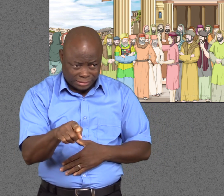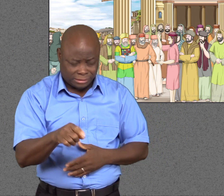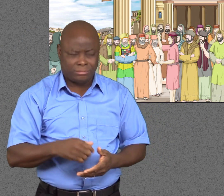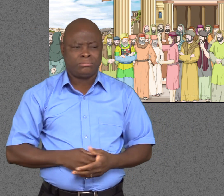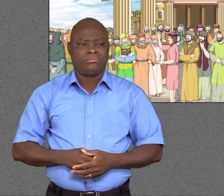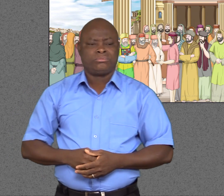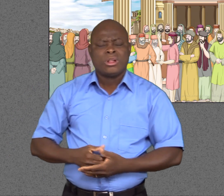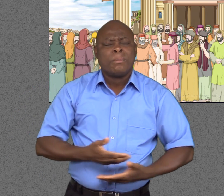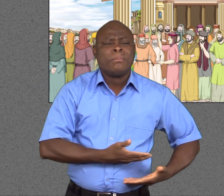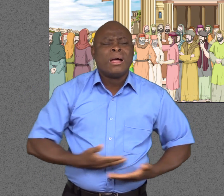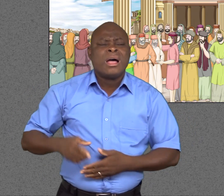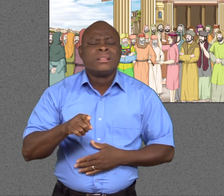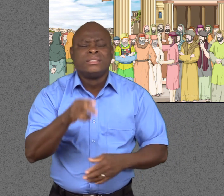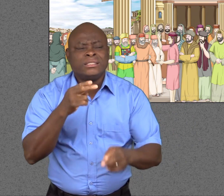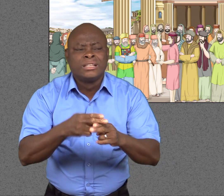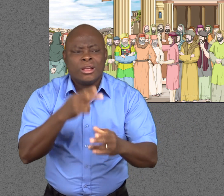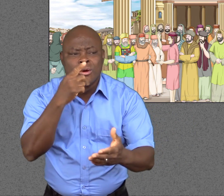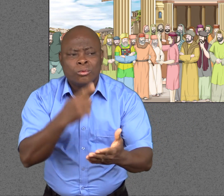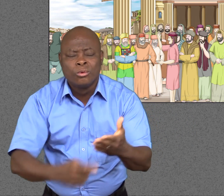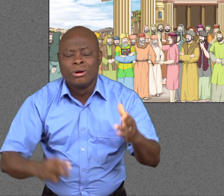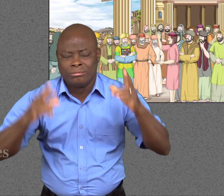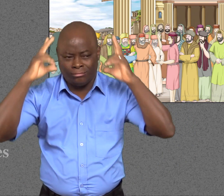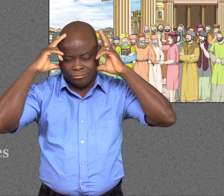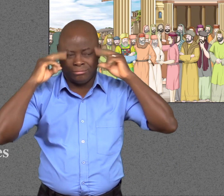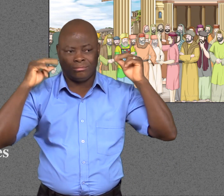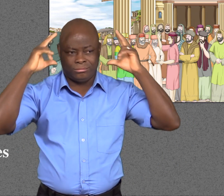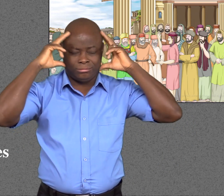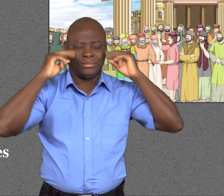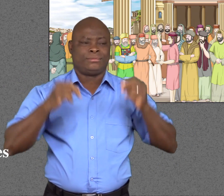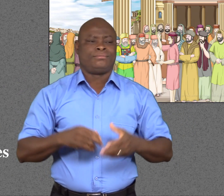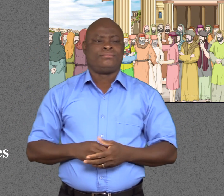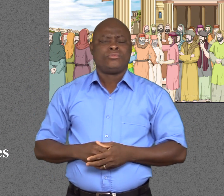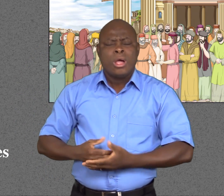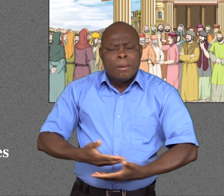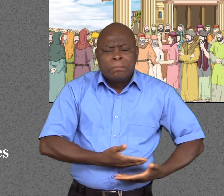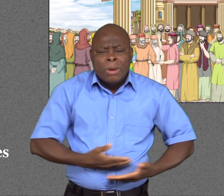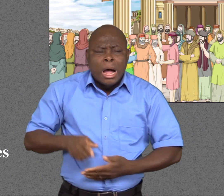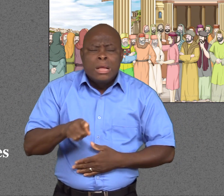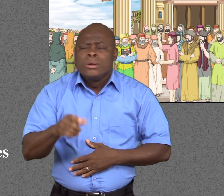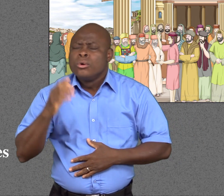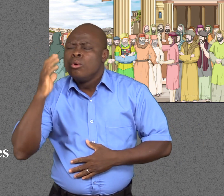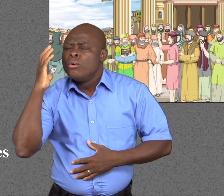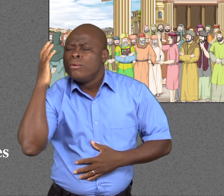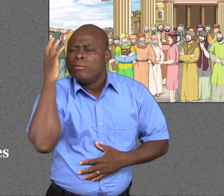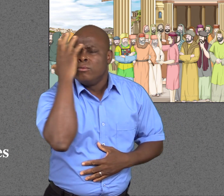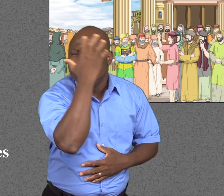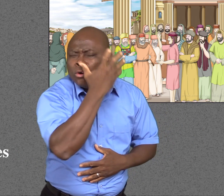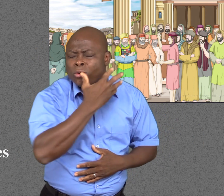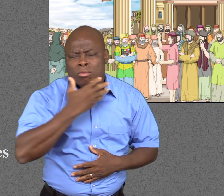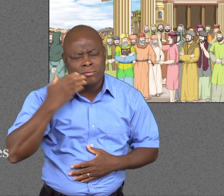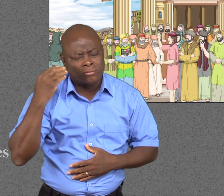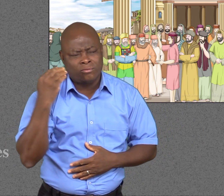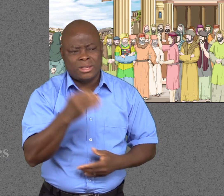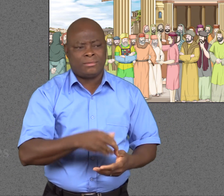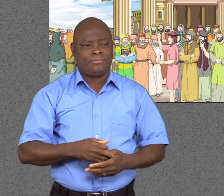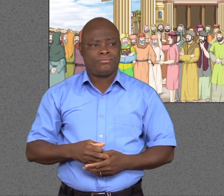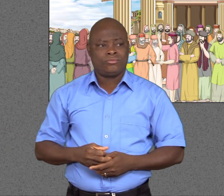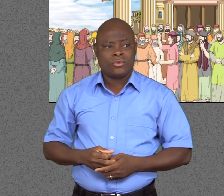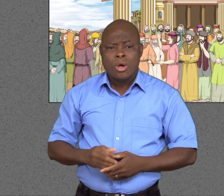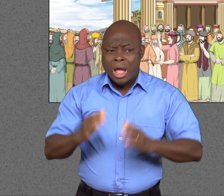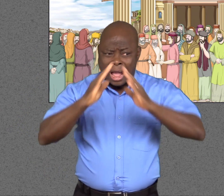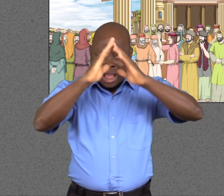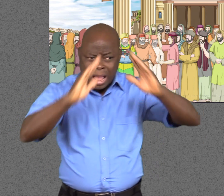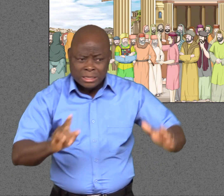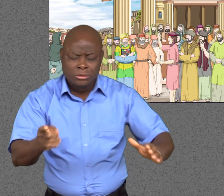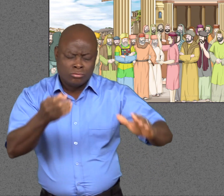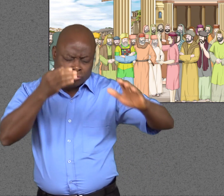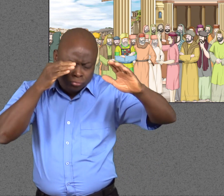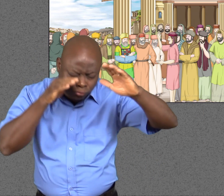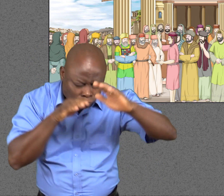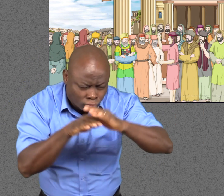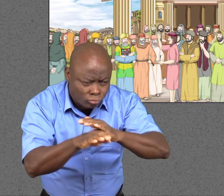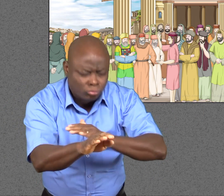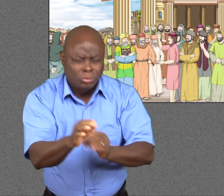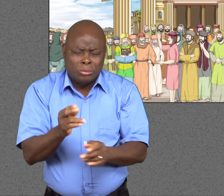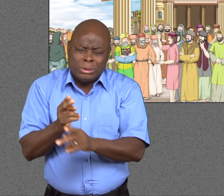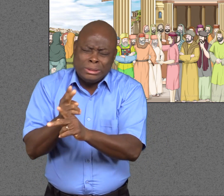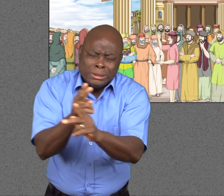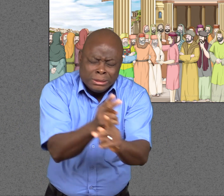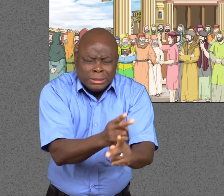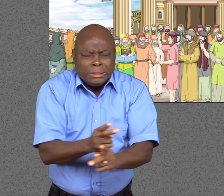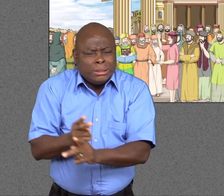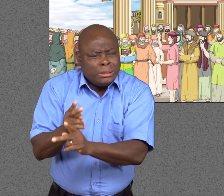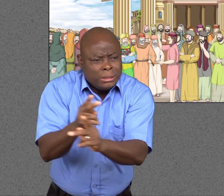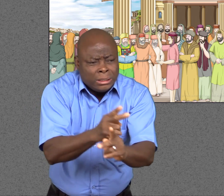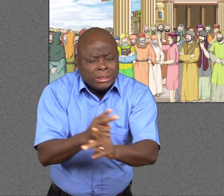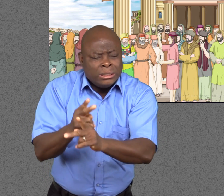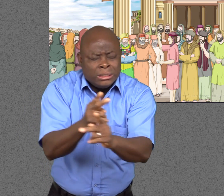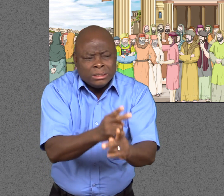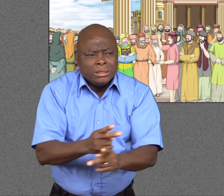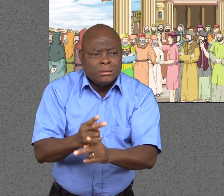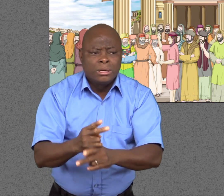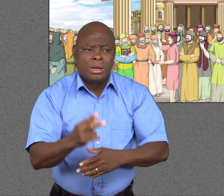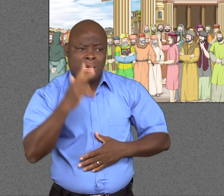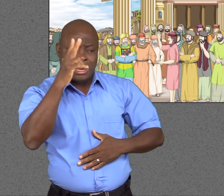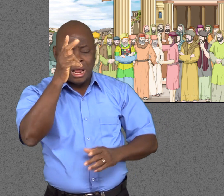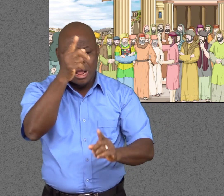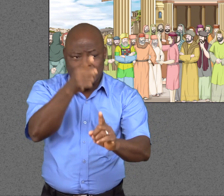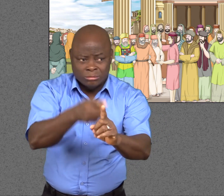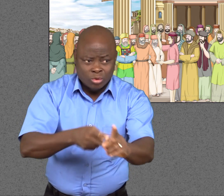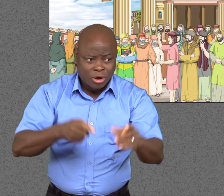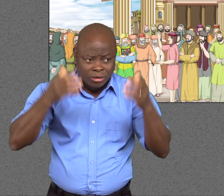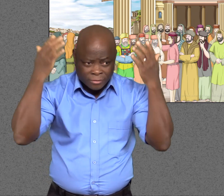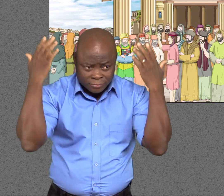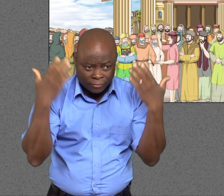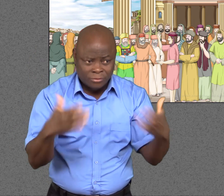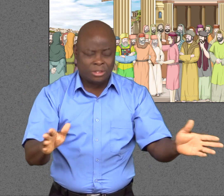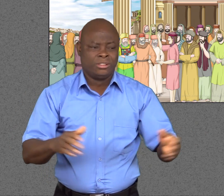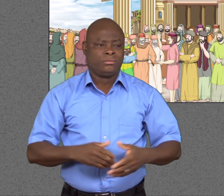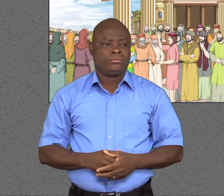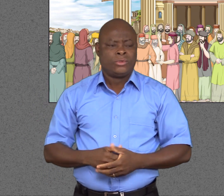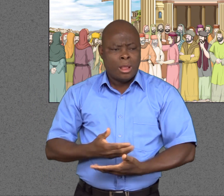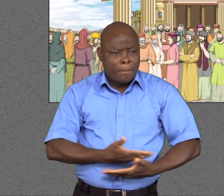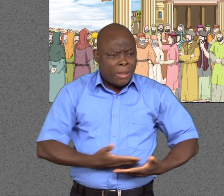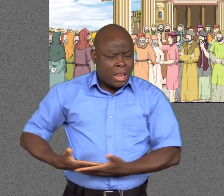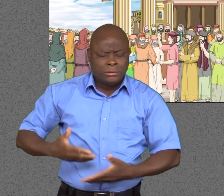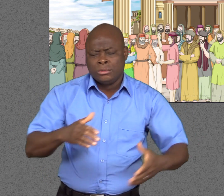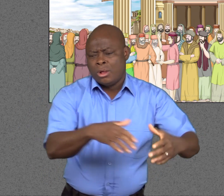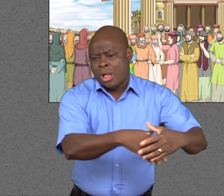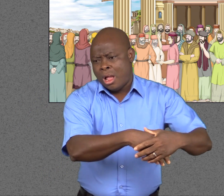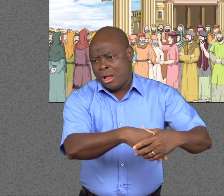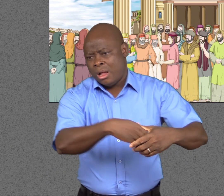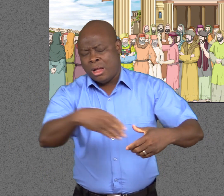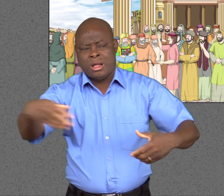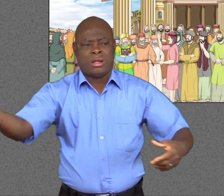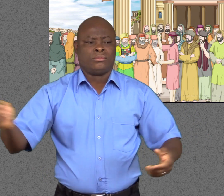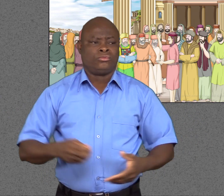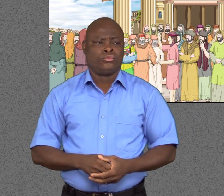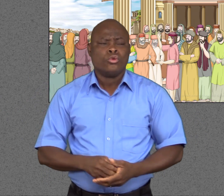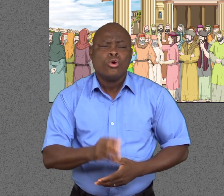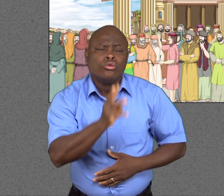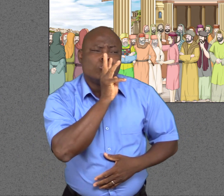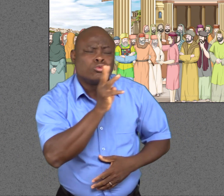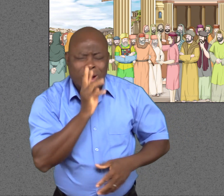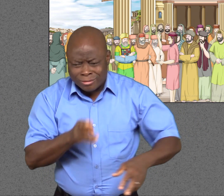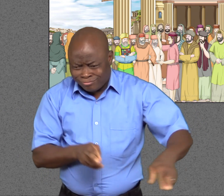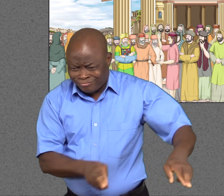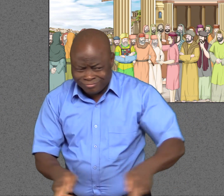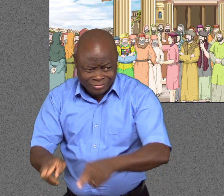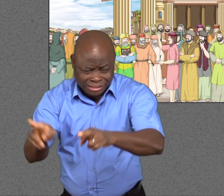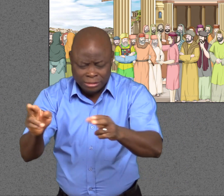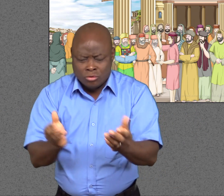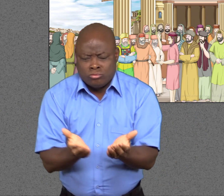At that time Moses was born, and he was beautiful in the sight of God.